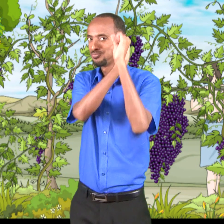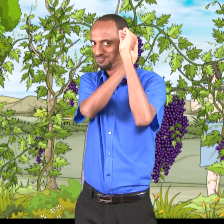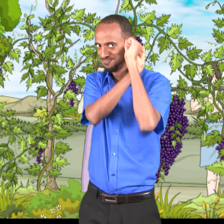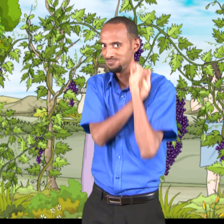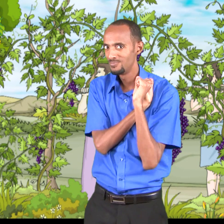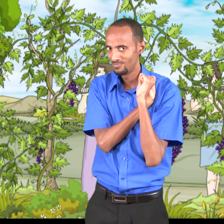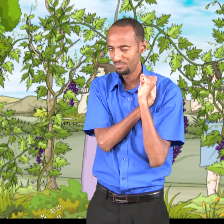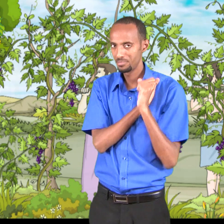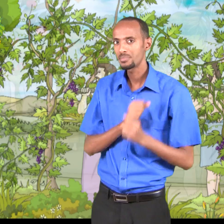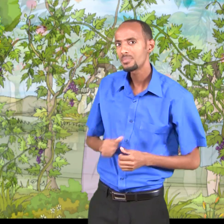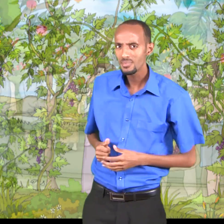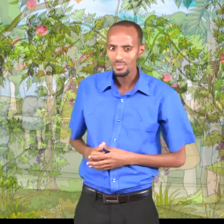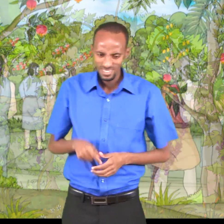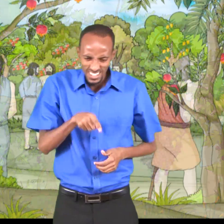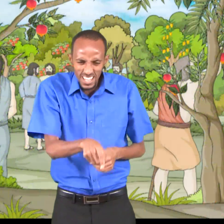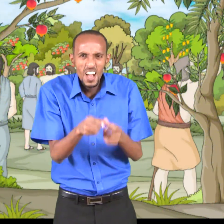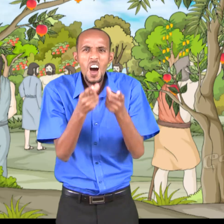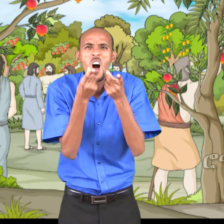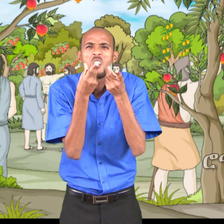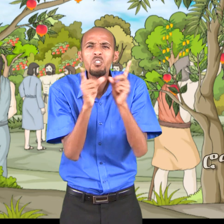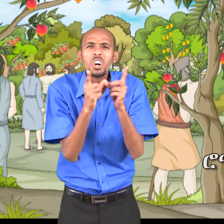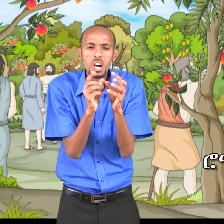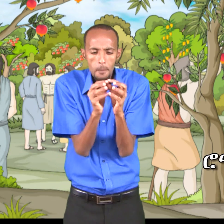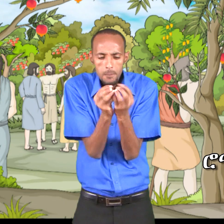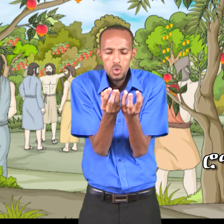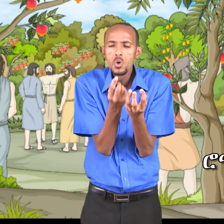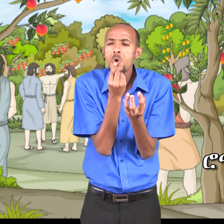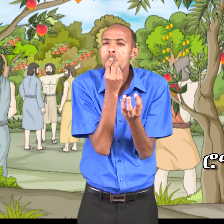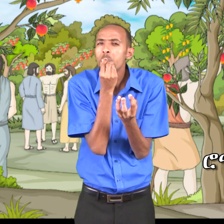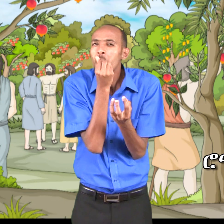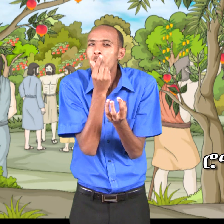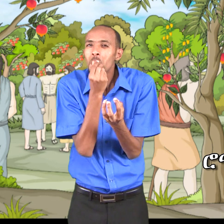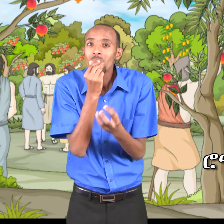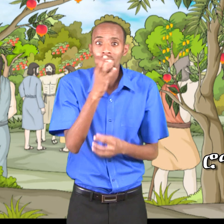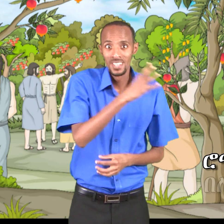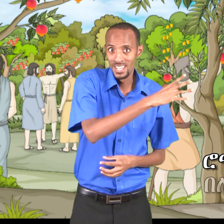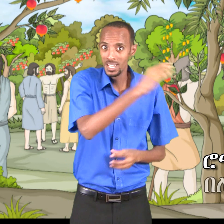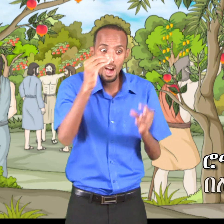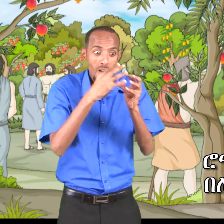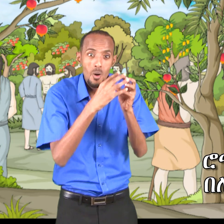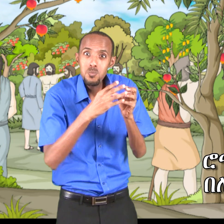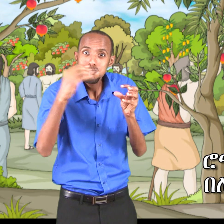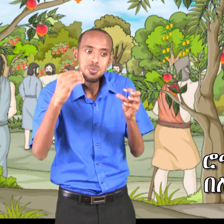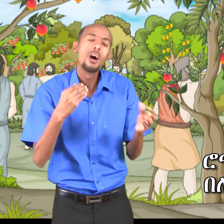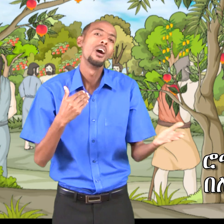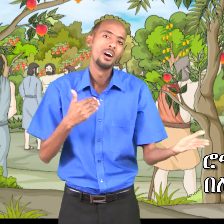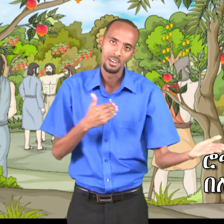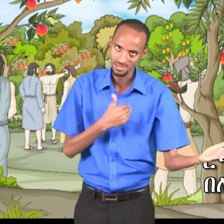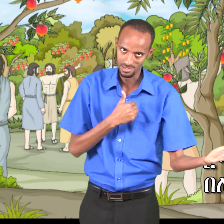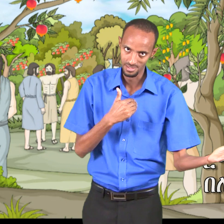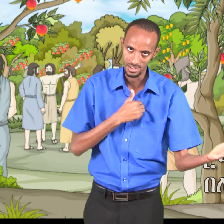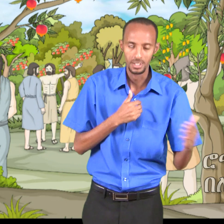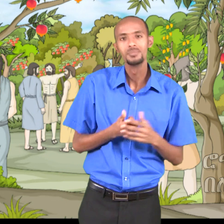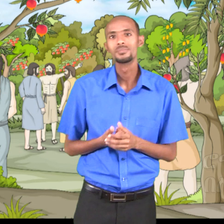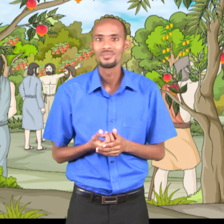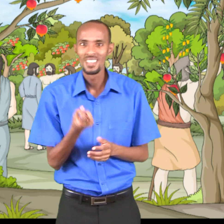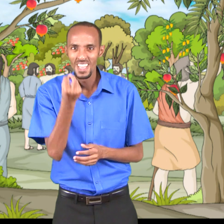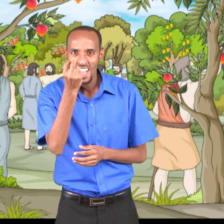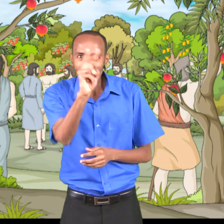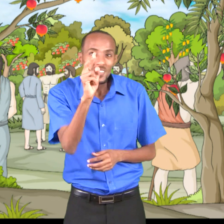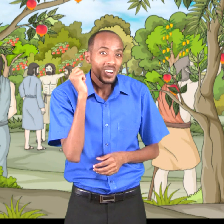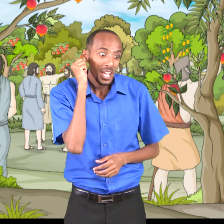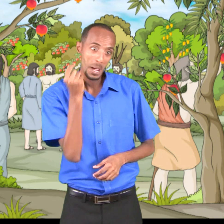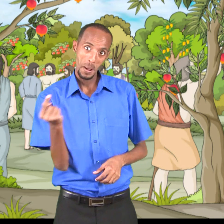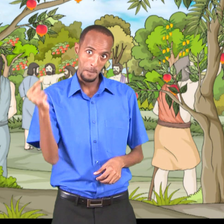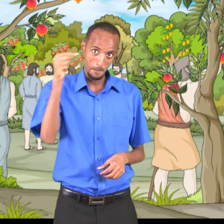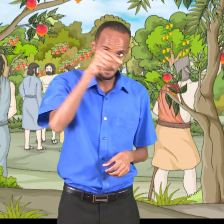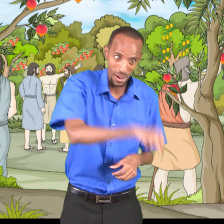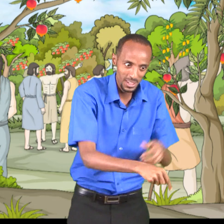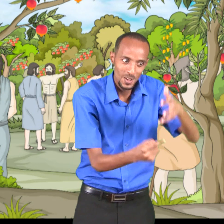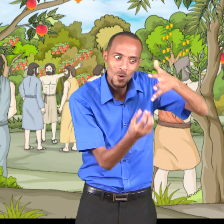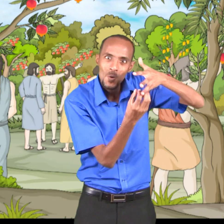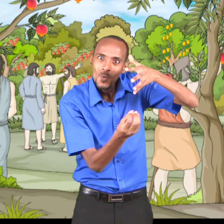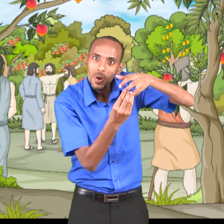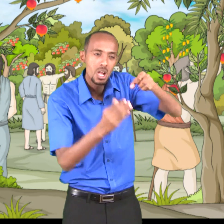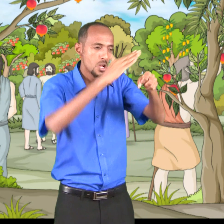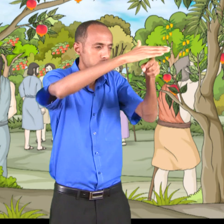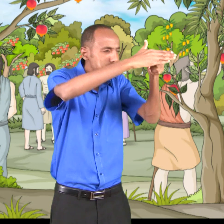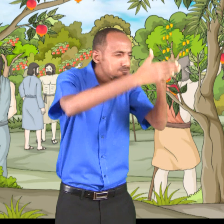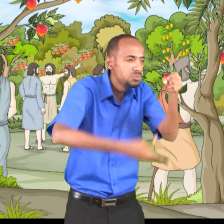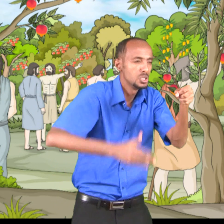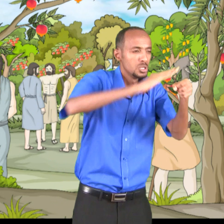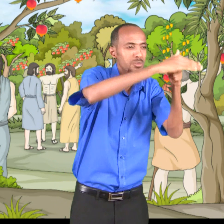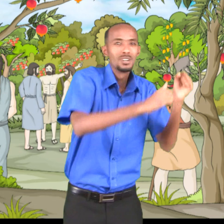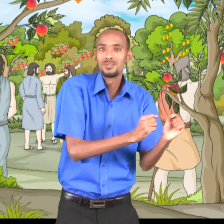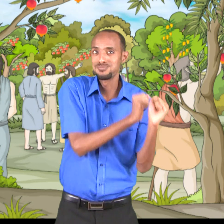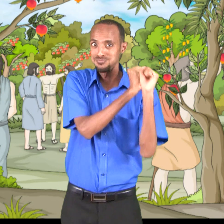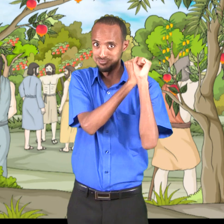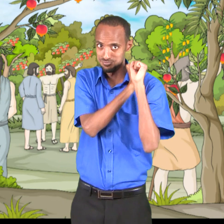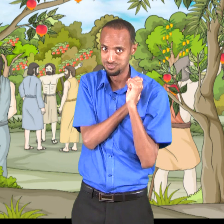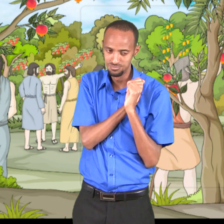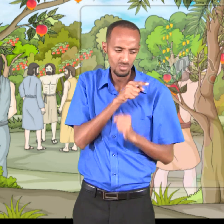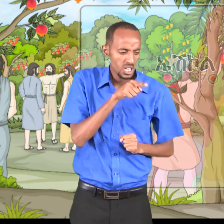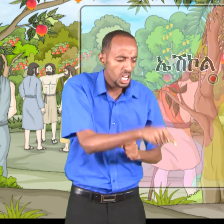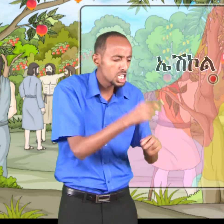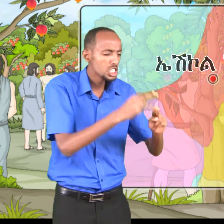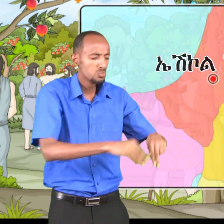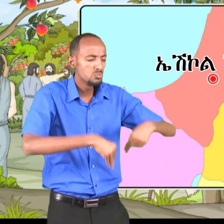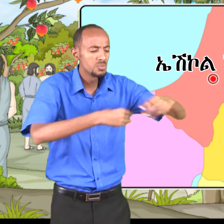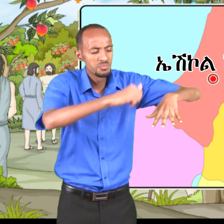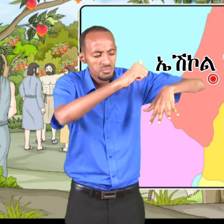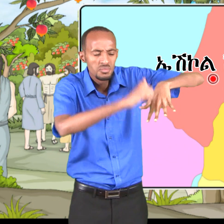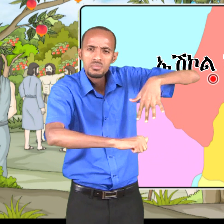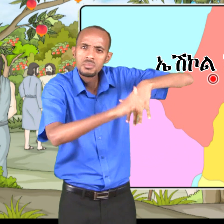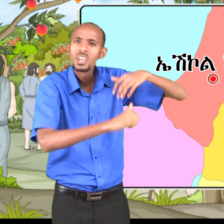They also took some pomegranates and figs.